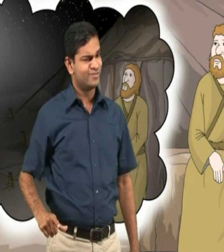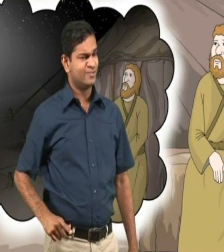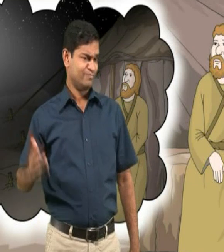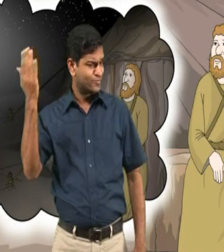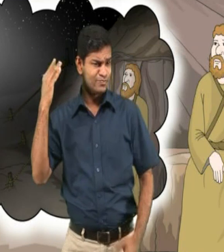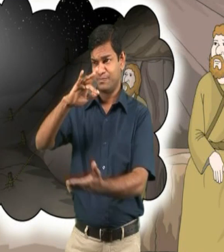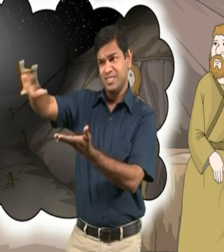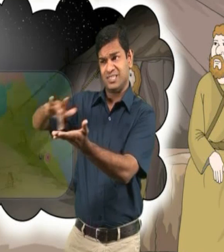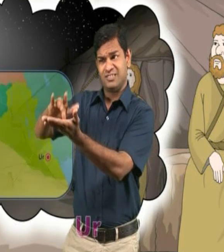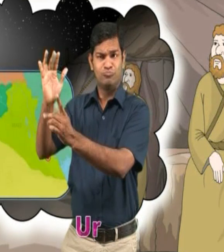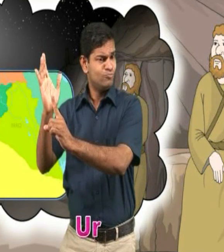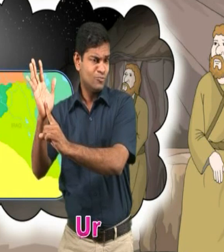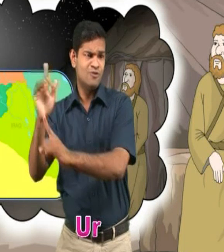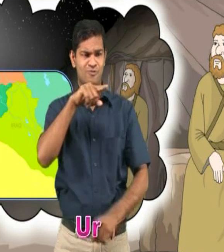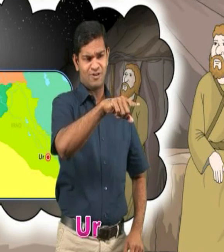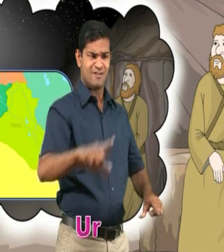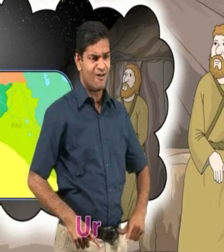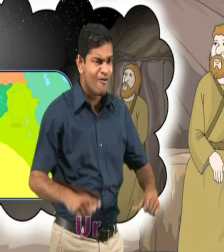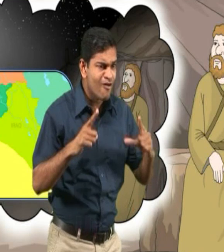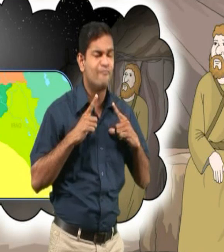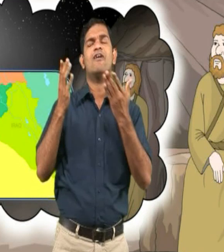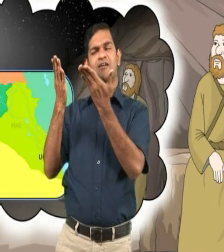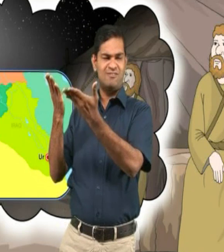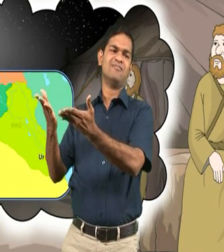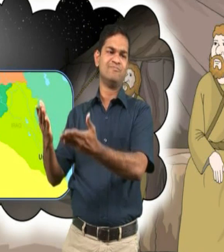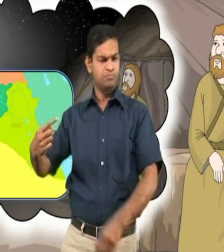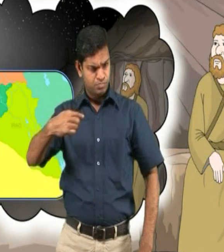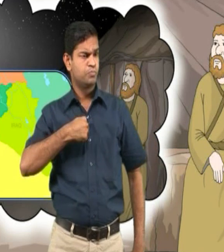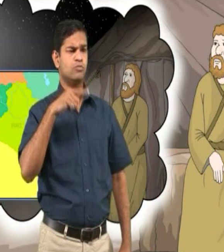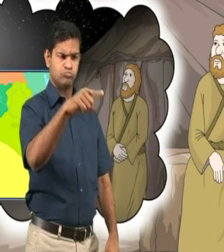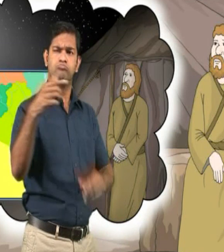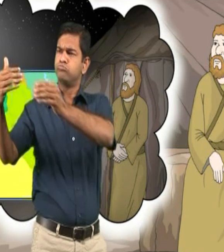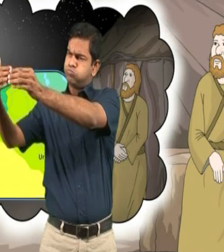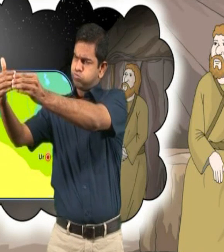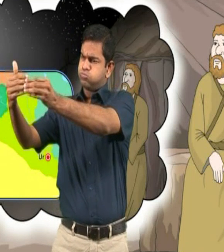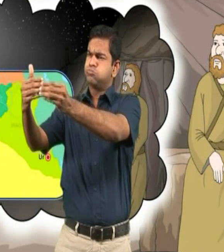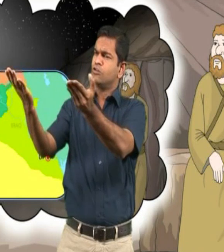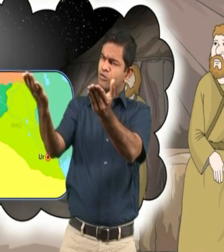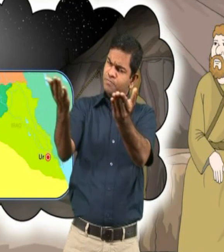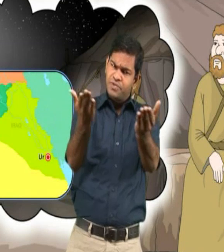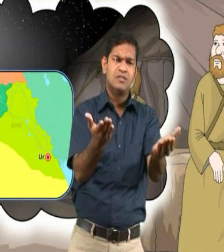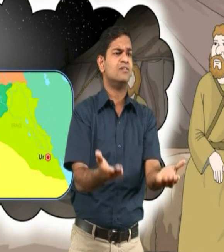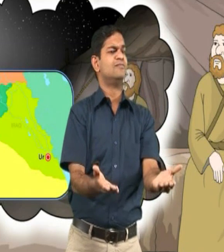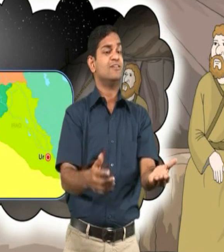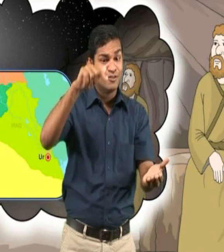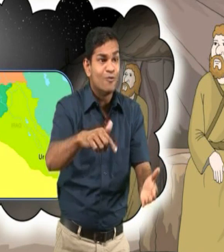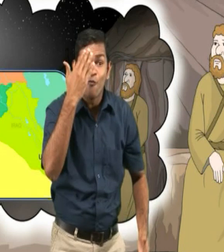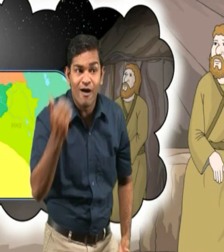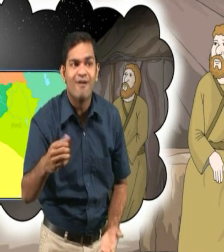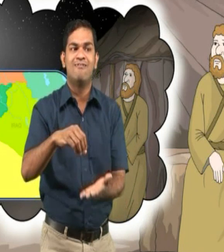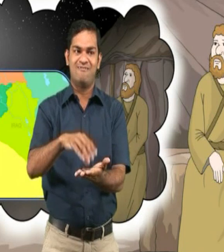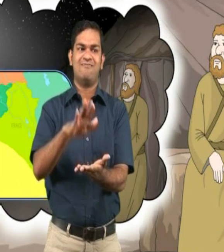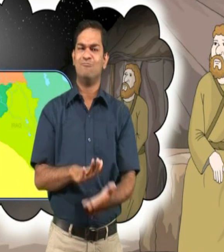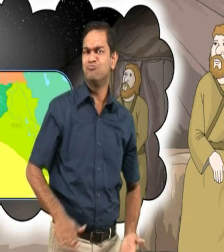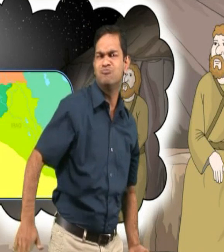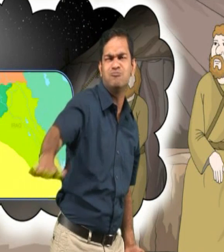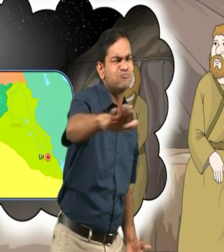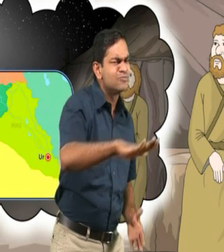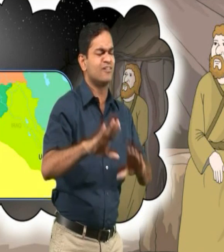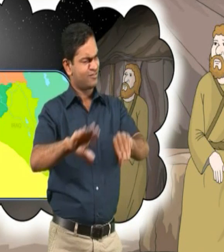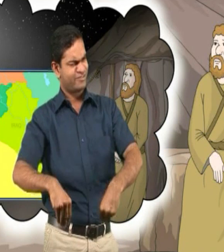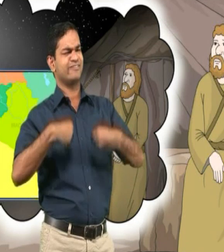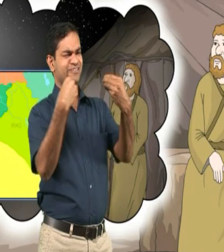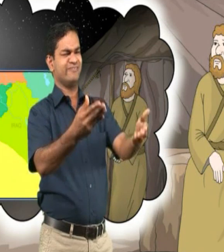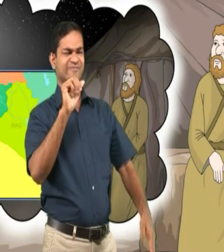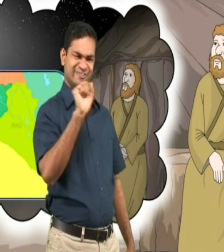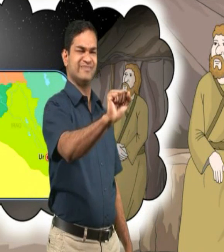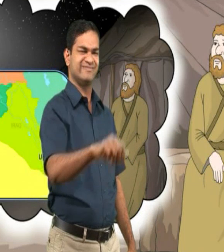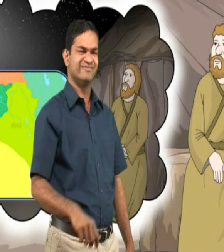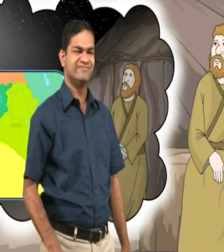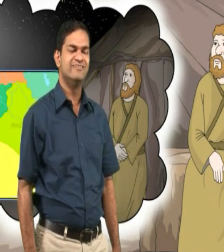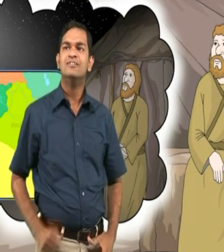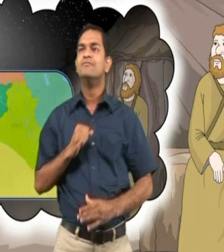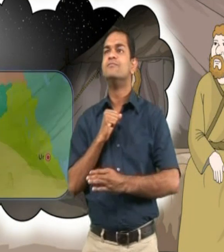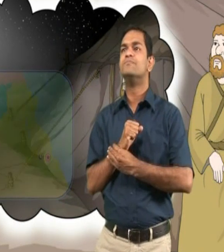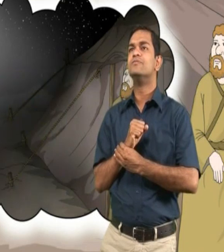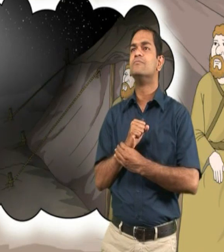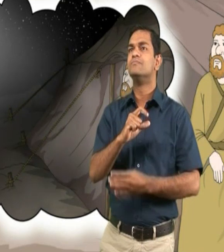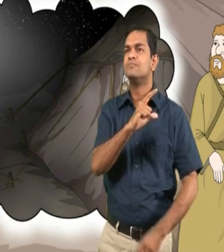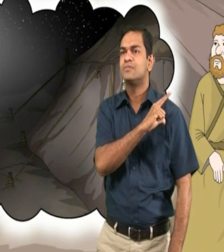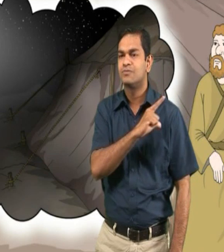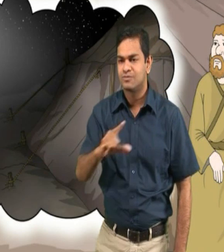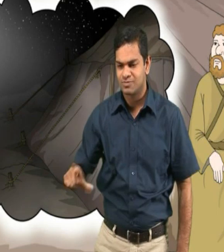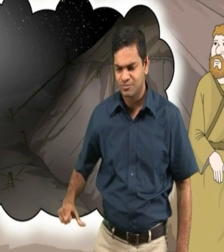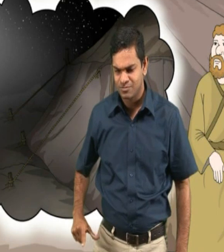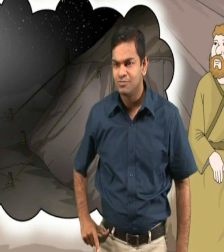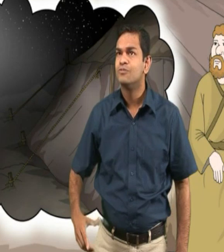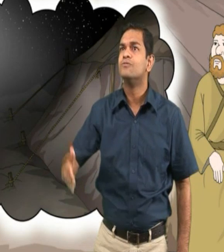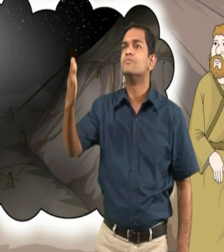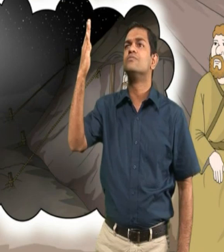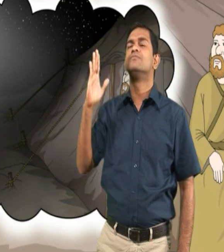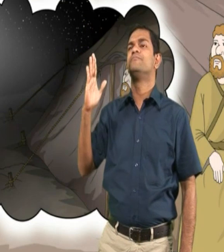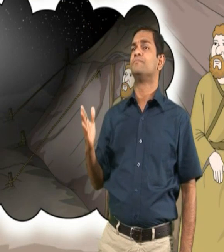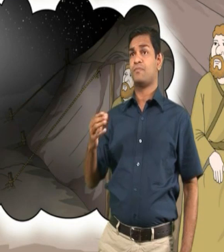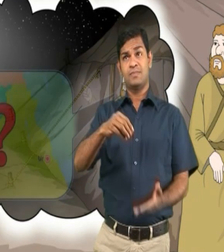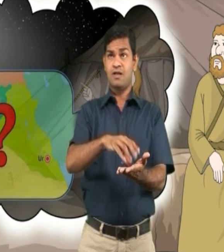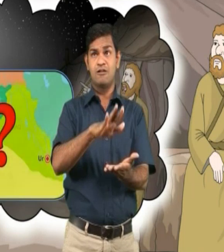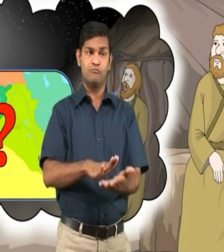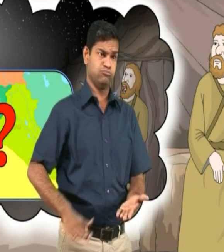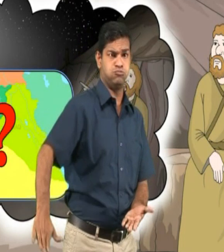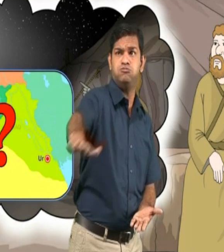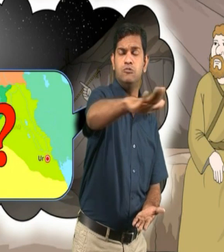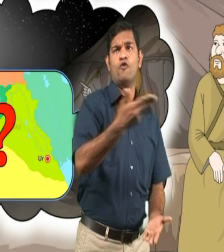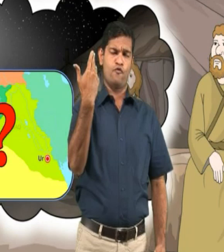The LORD also told him, “I am the LORD, who brought you out of Ur of the Chaldeans to give you this land to possess.”